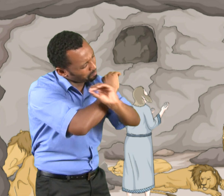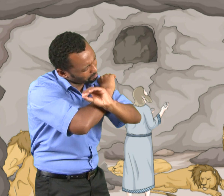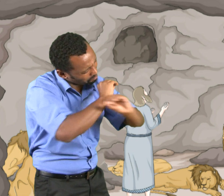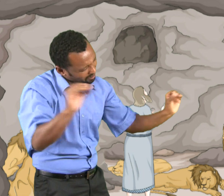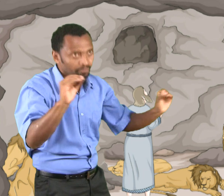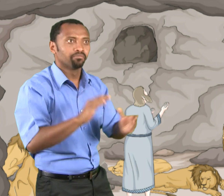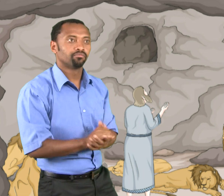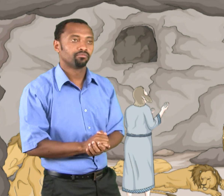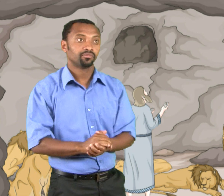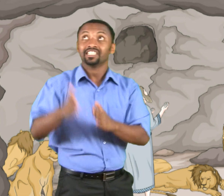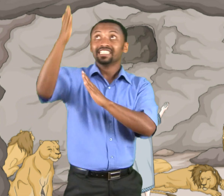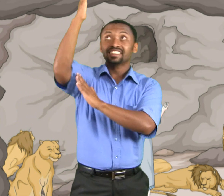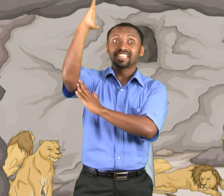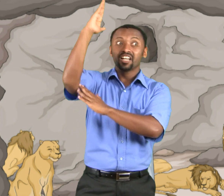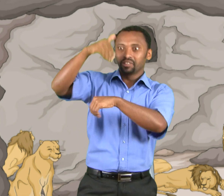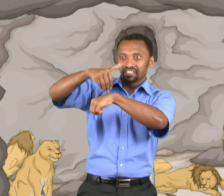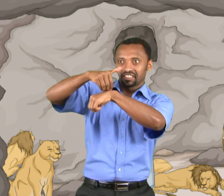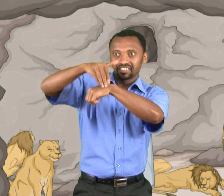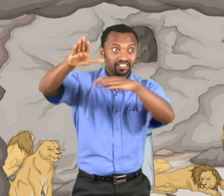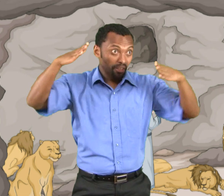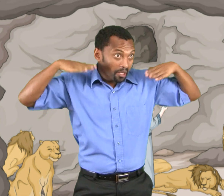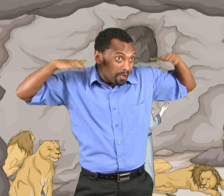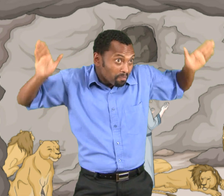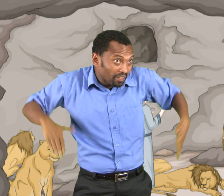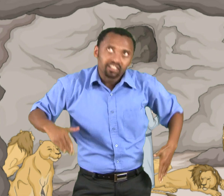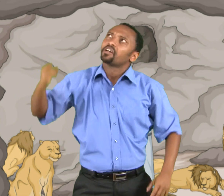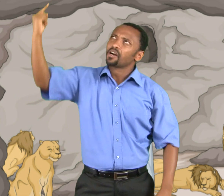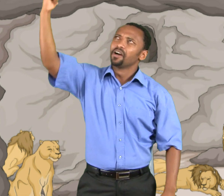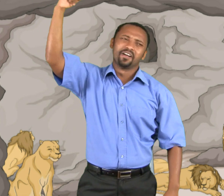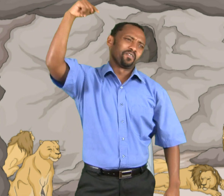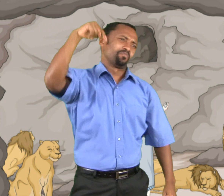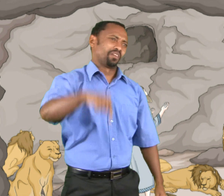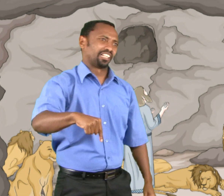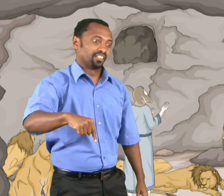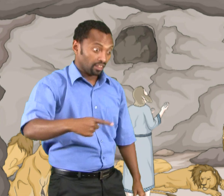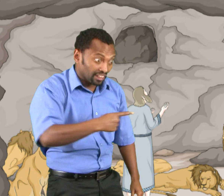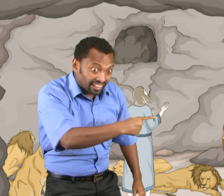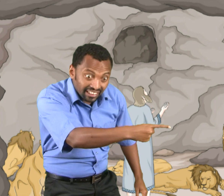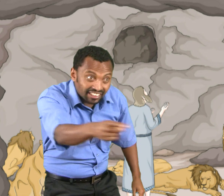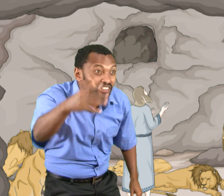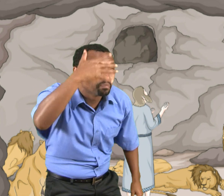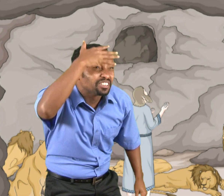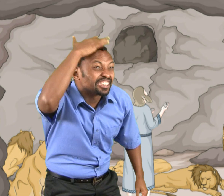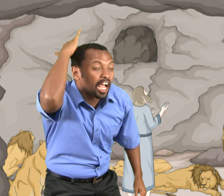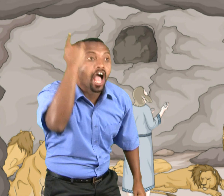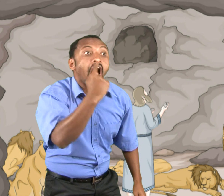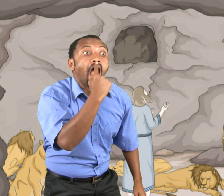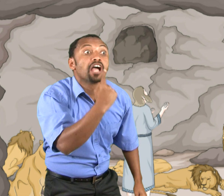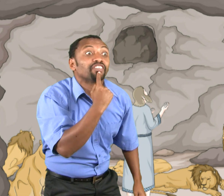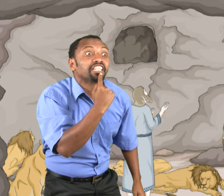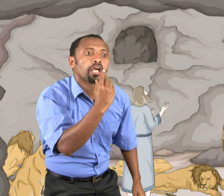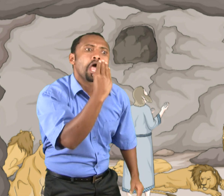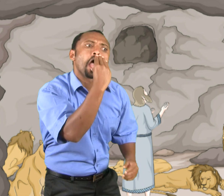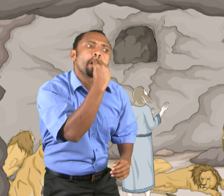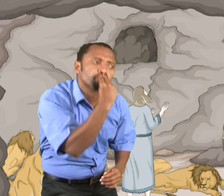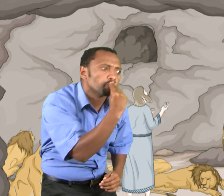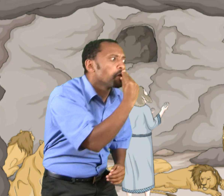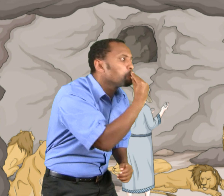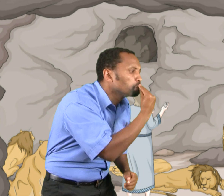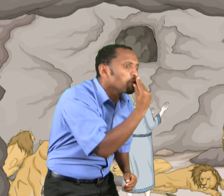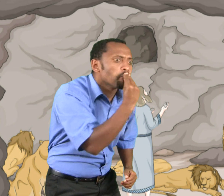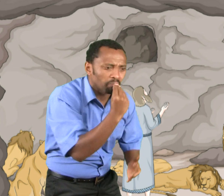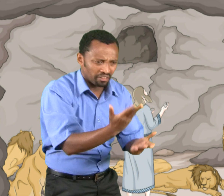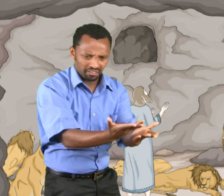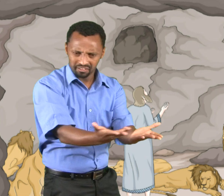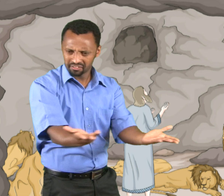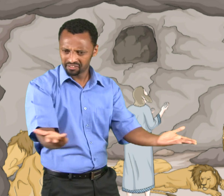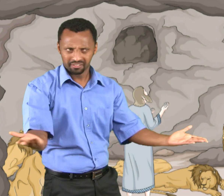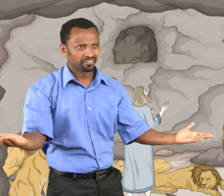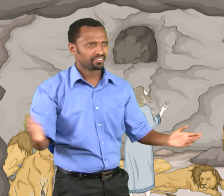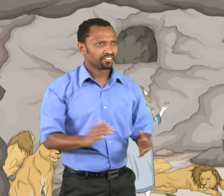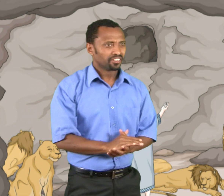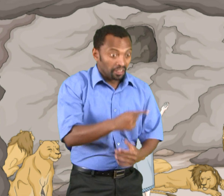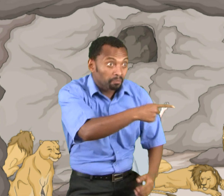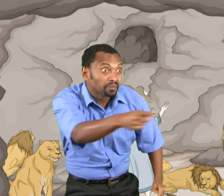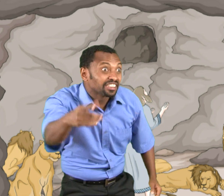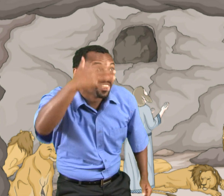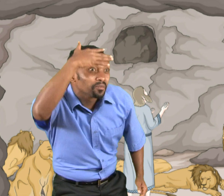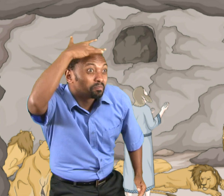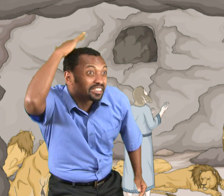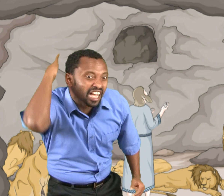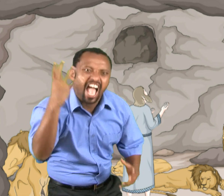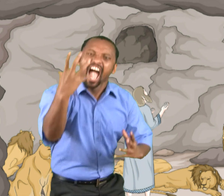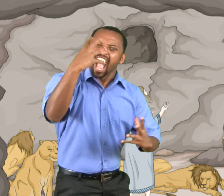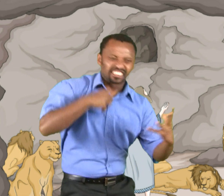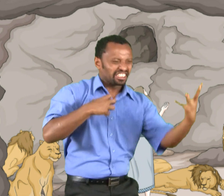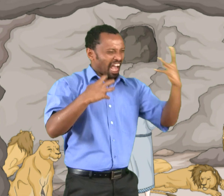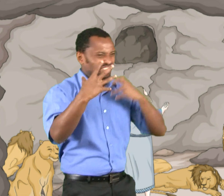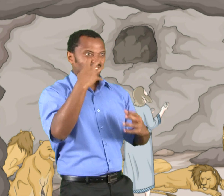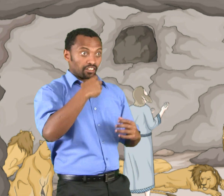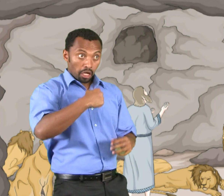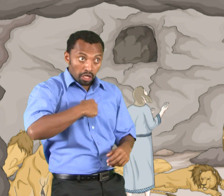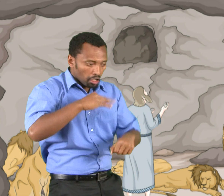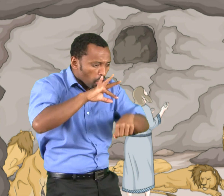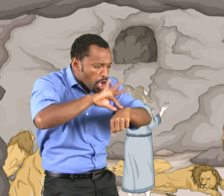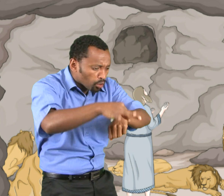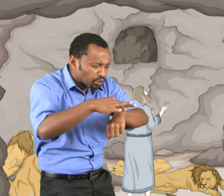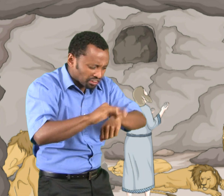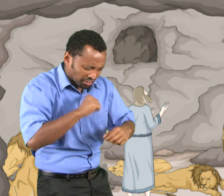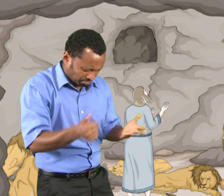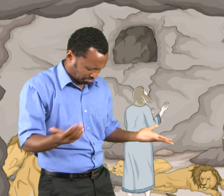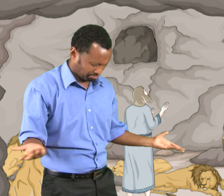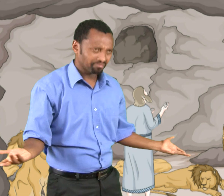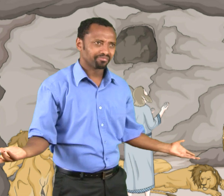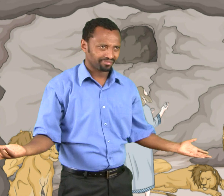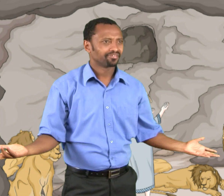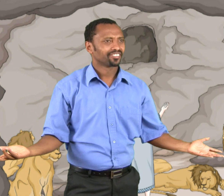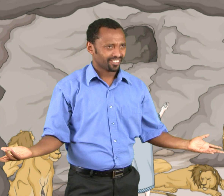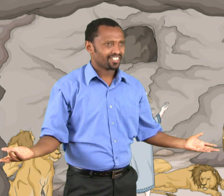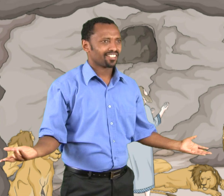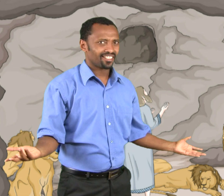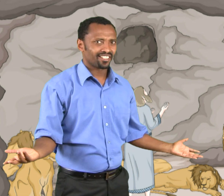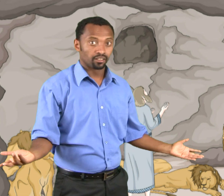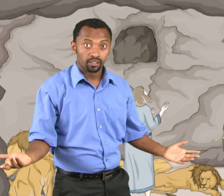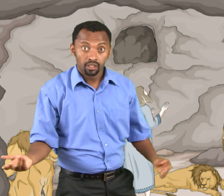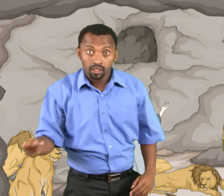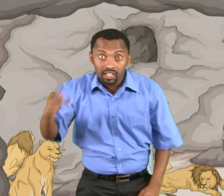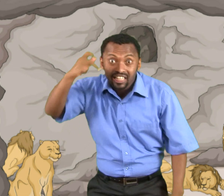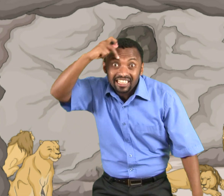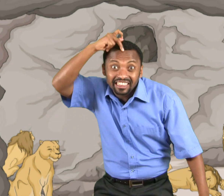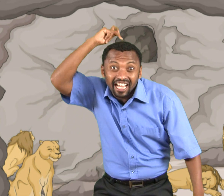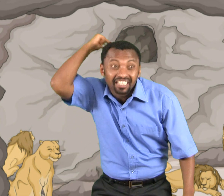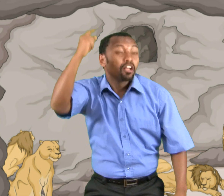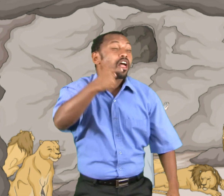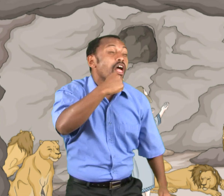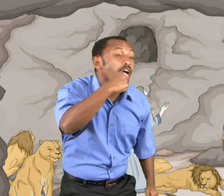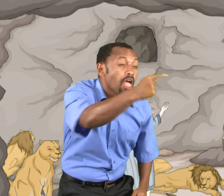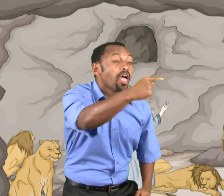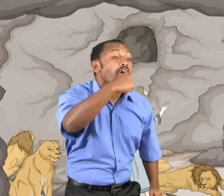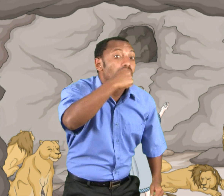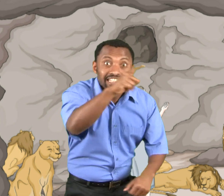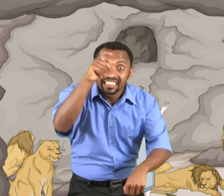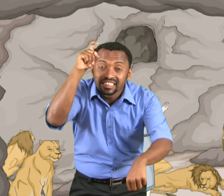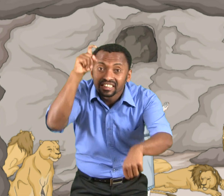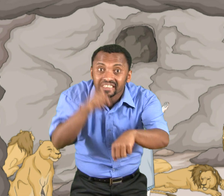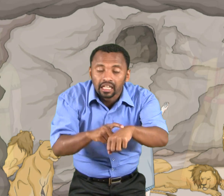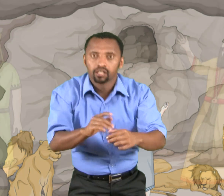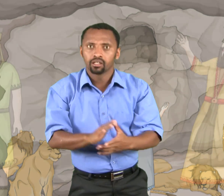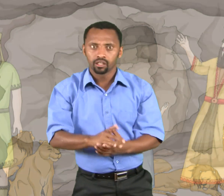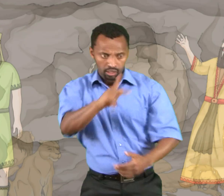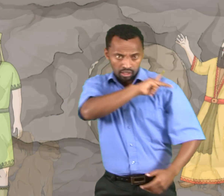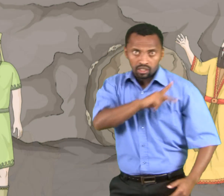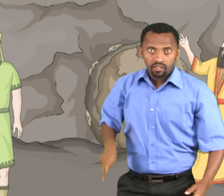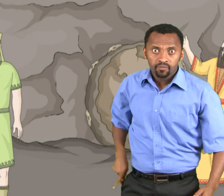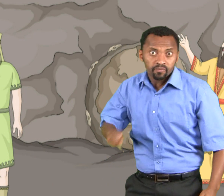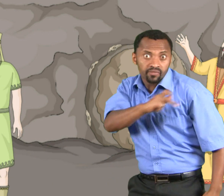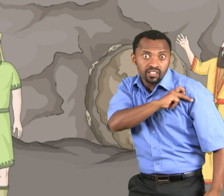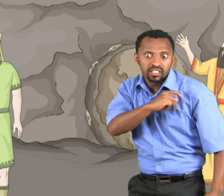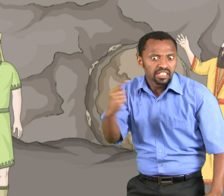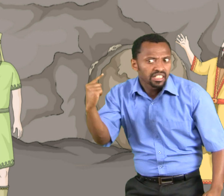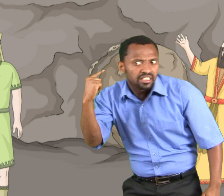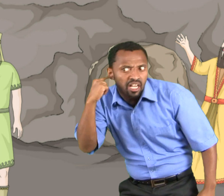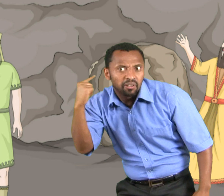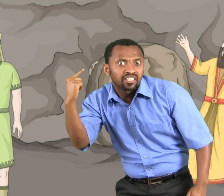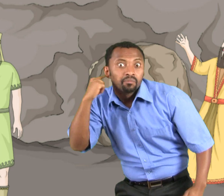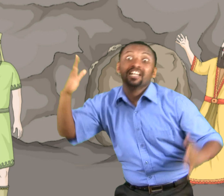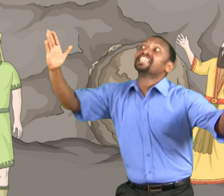They have not hurt me, for I was found innocent in His sight, and I have done no wrong against you, O king.”